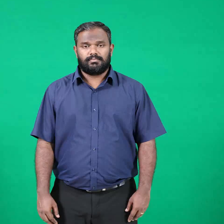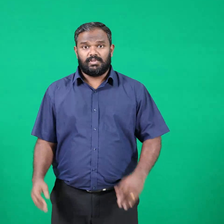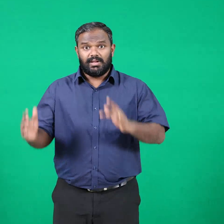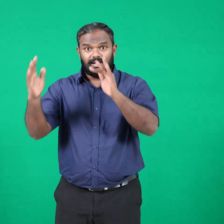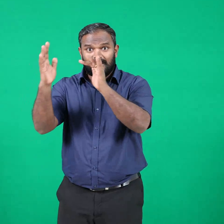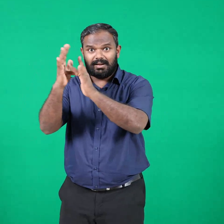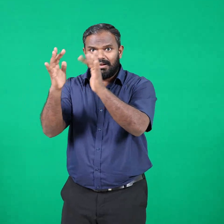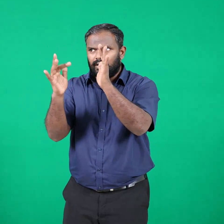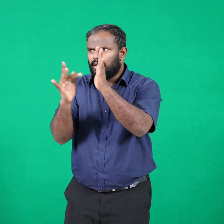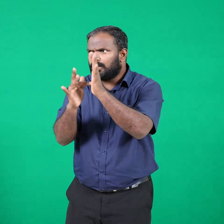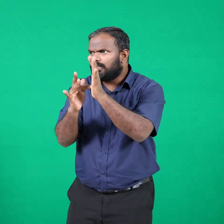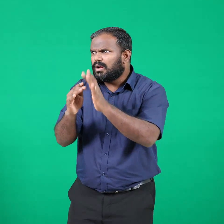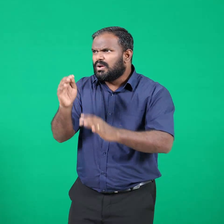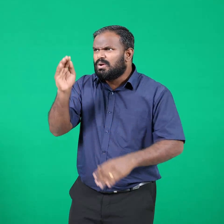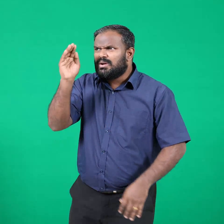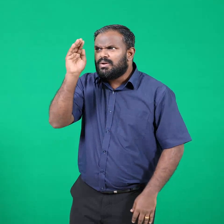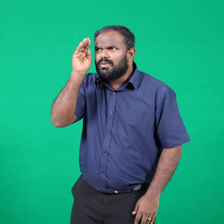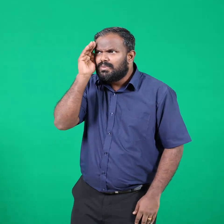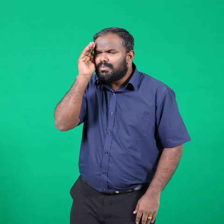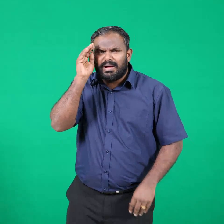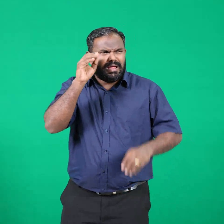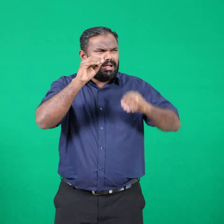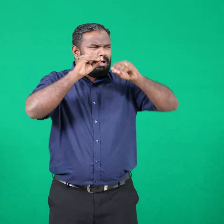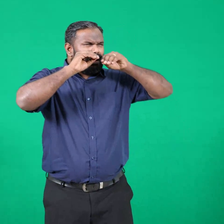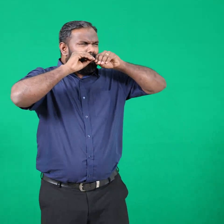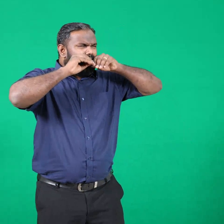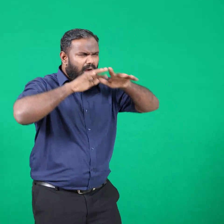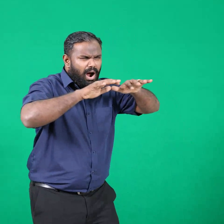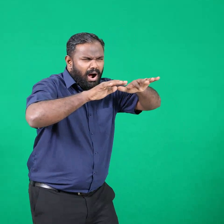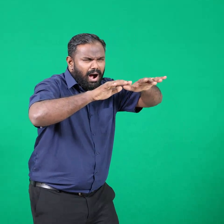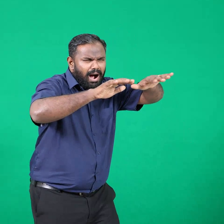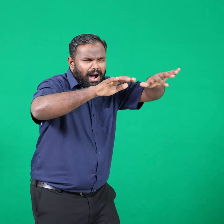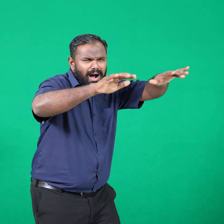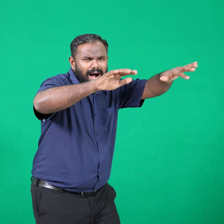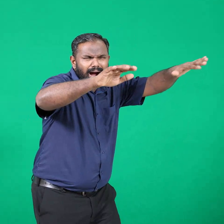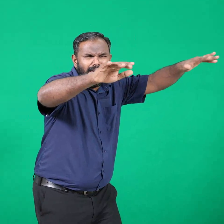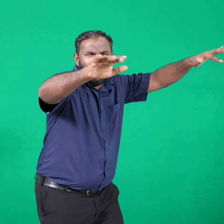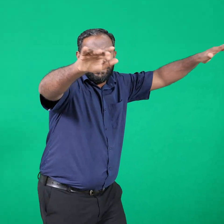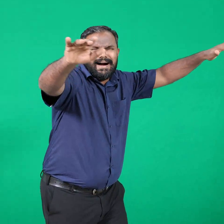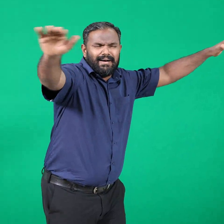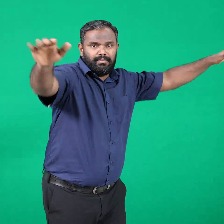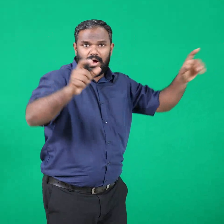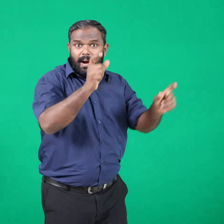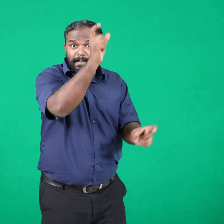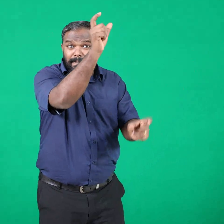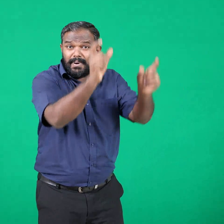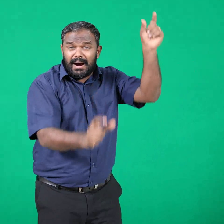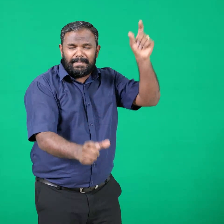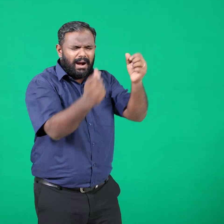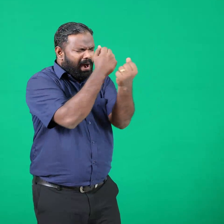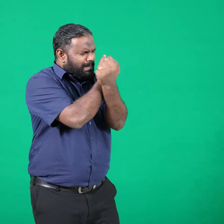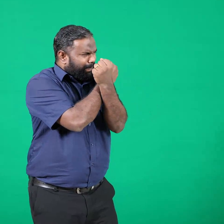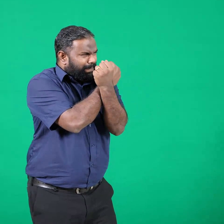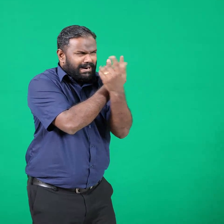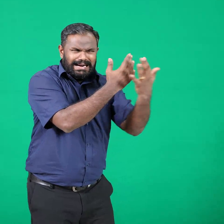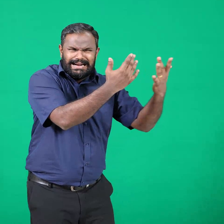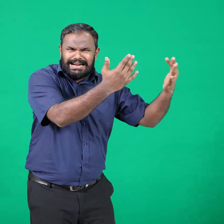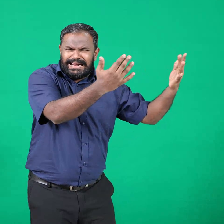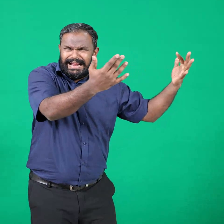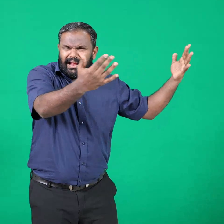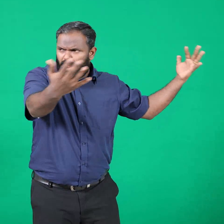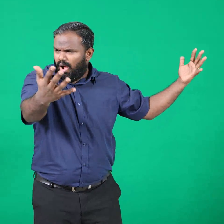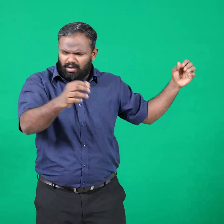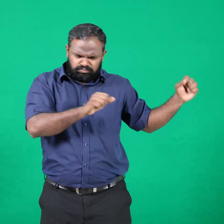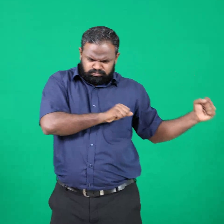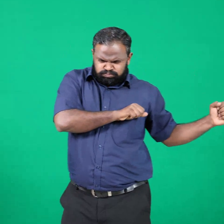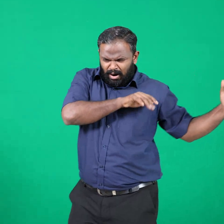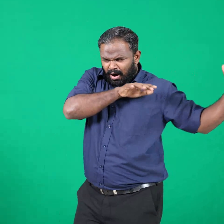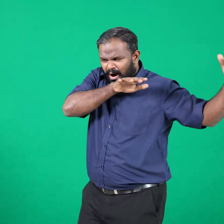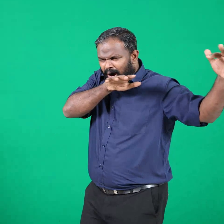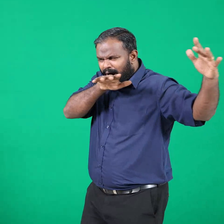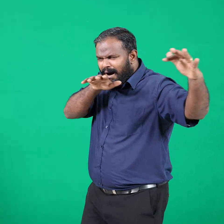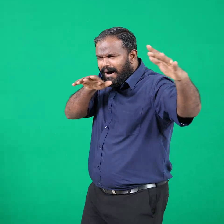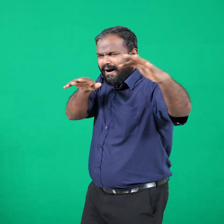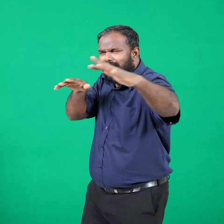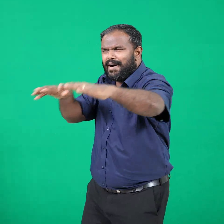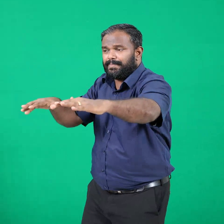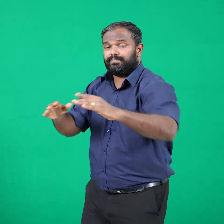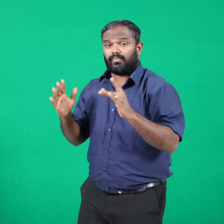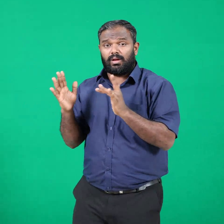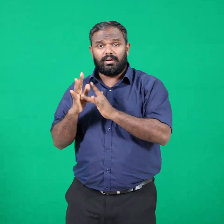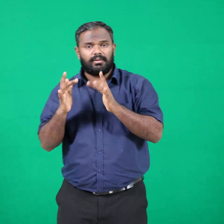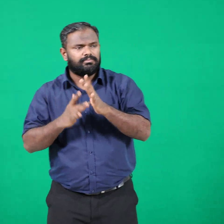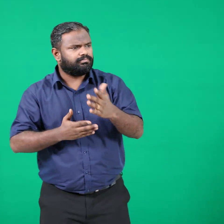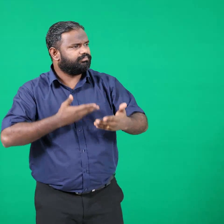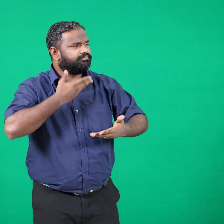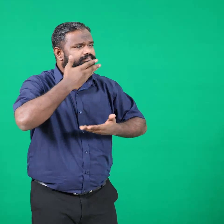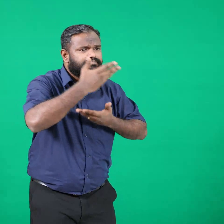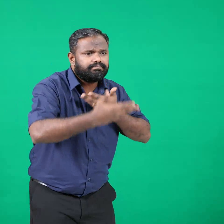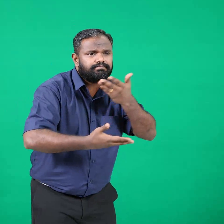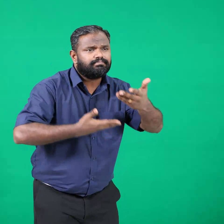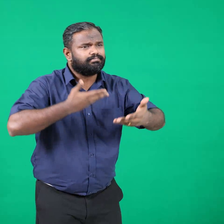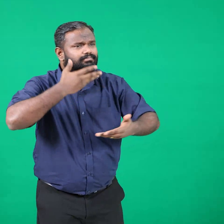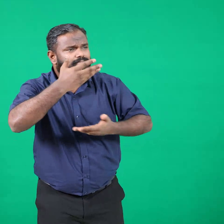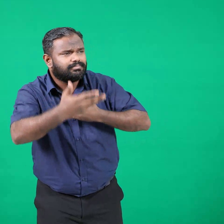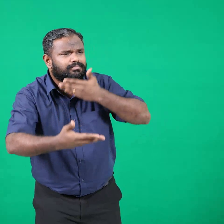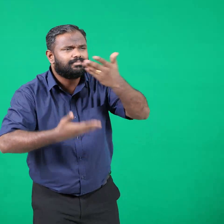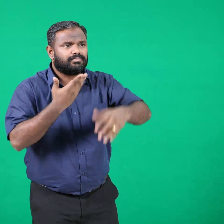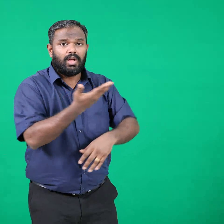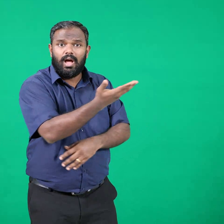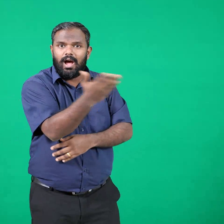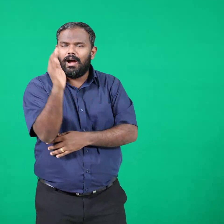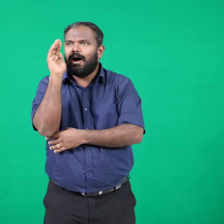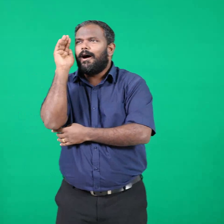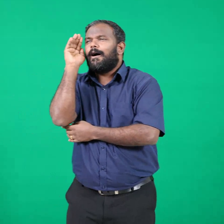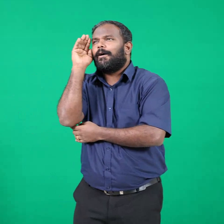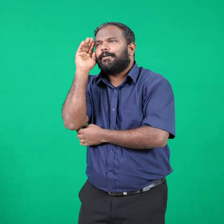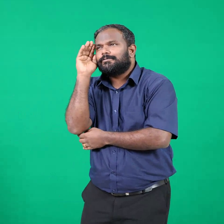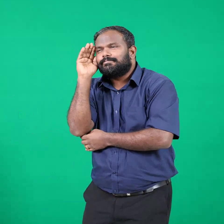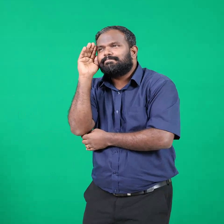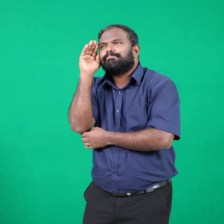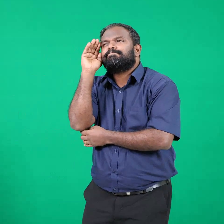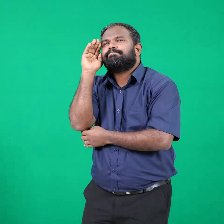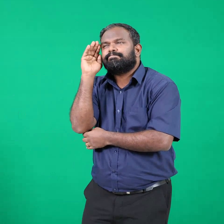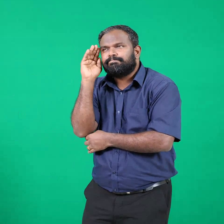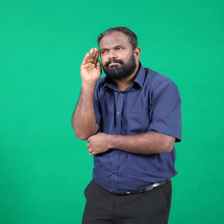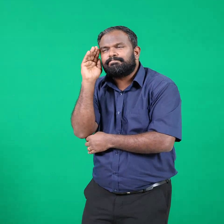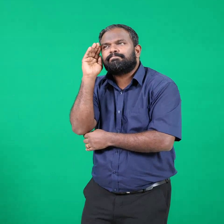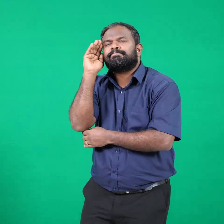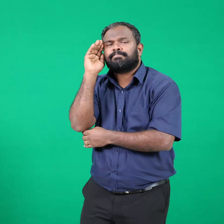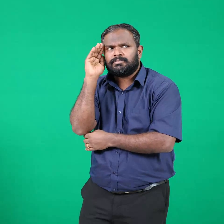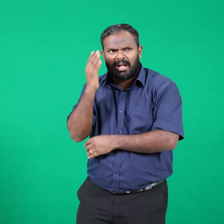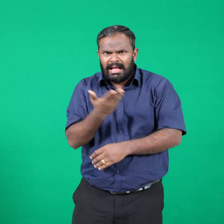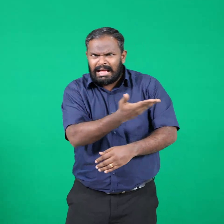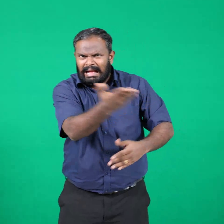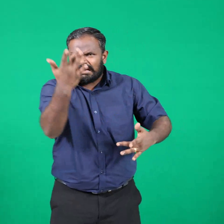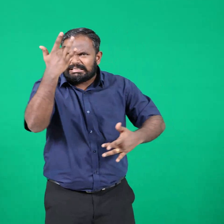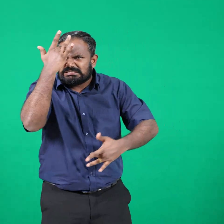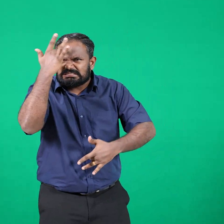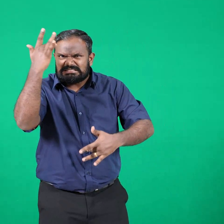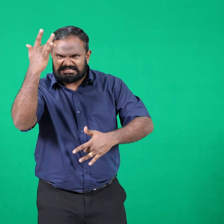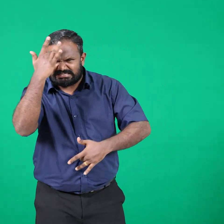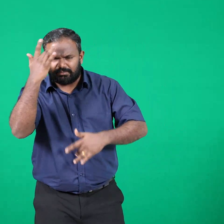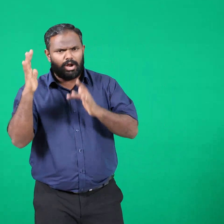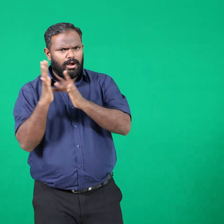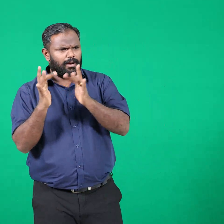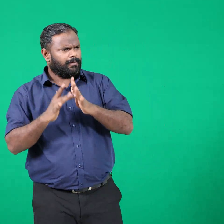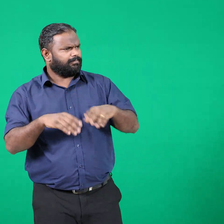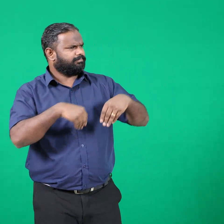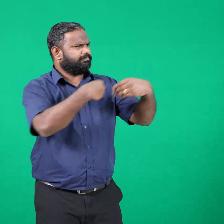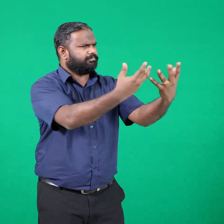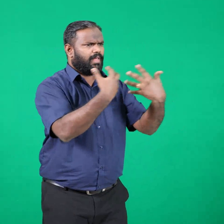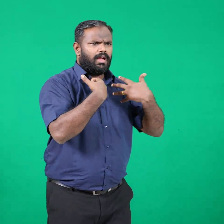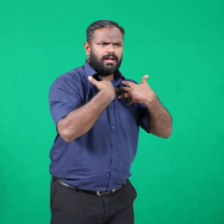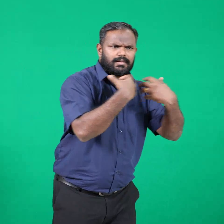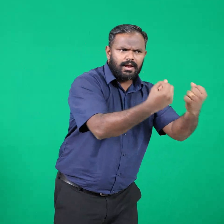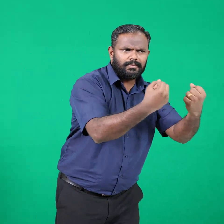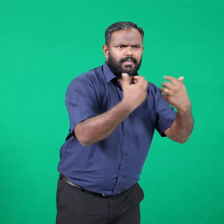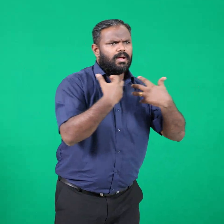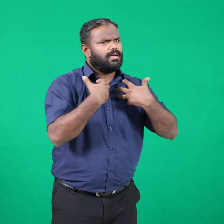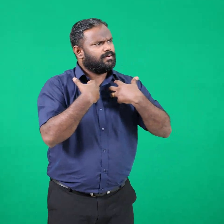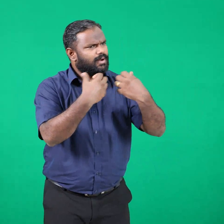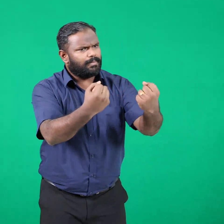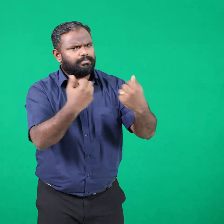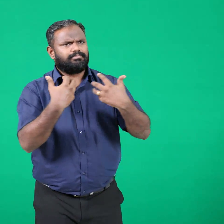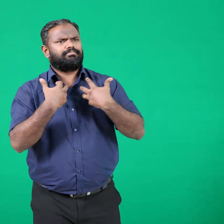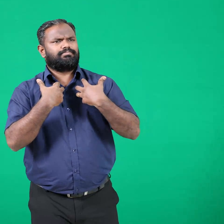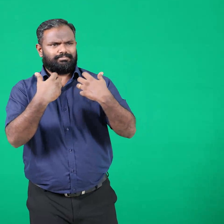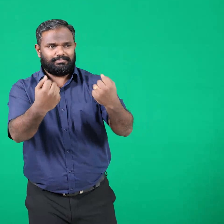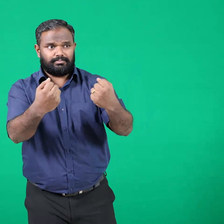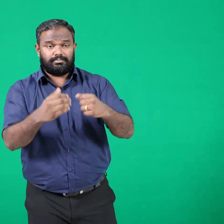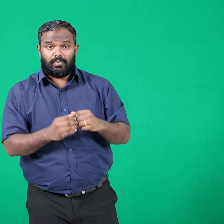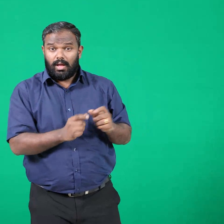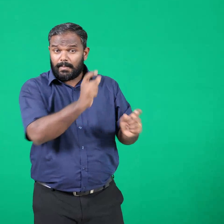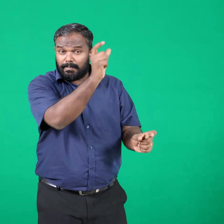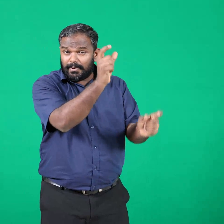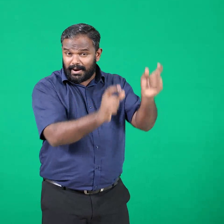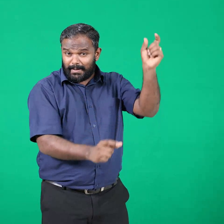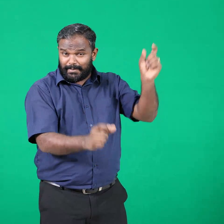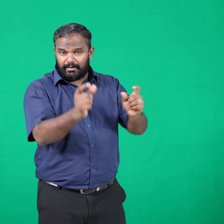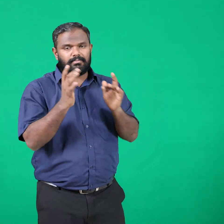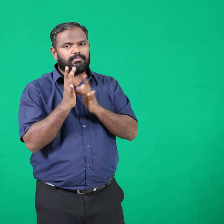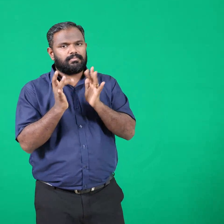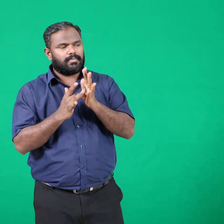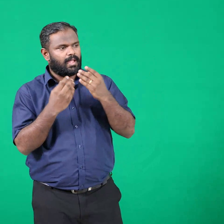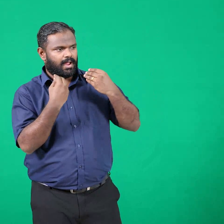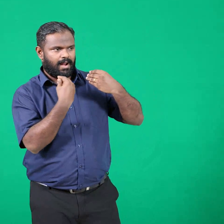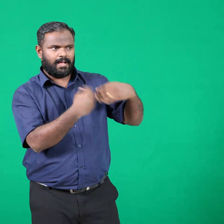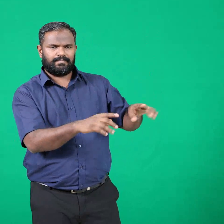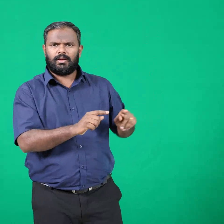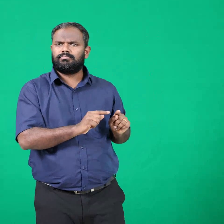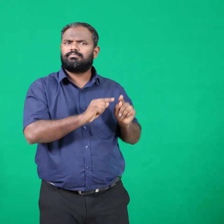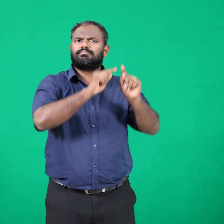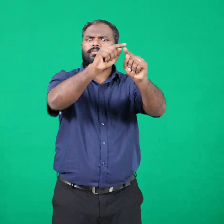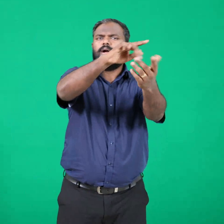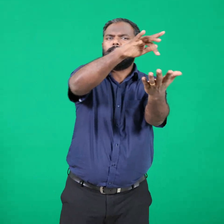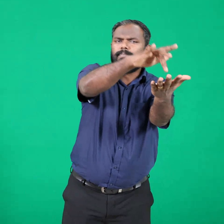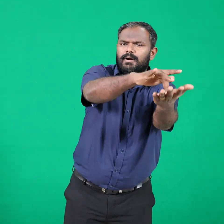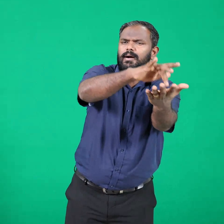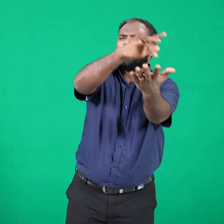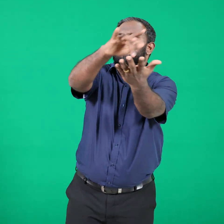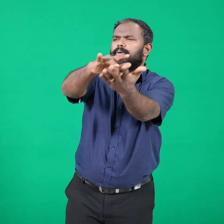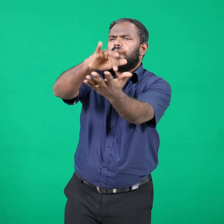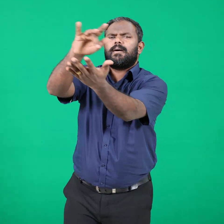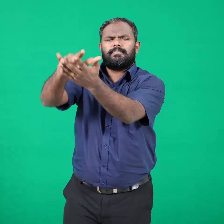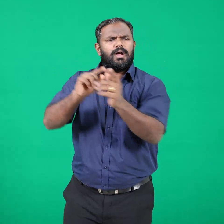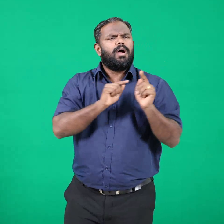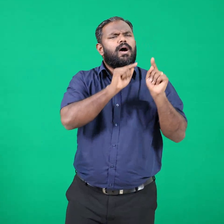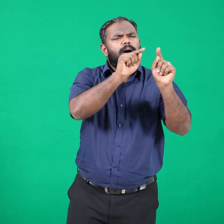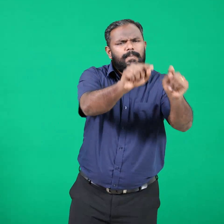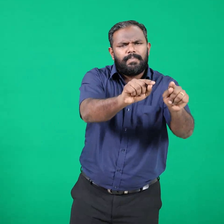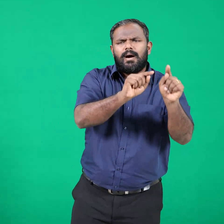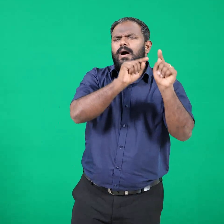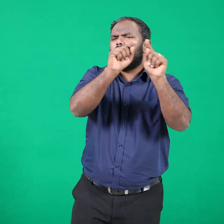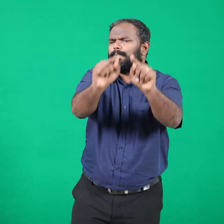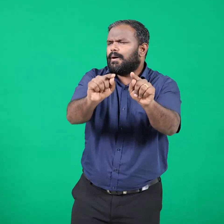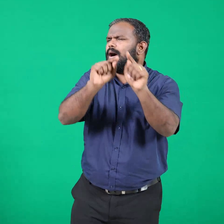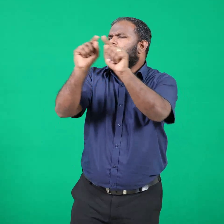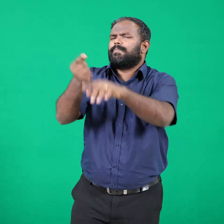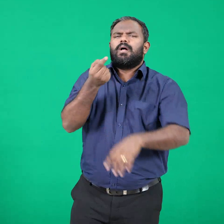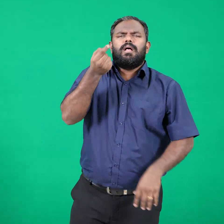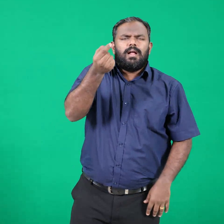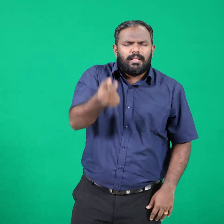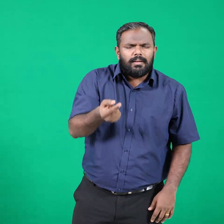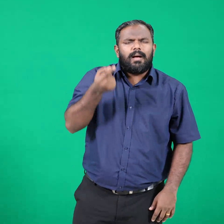But the news about Jesus spread all the more, and great crowds came to hear Him and to be healed of their sicknesses.